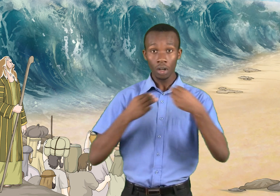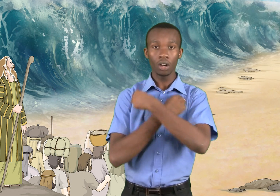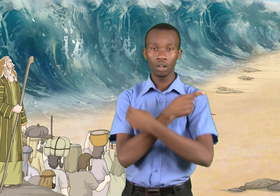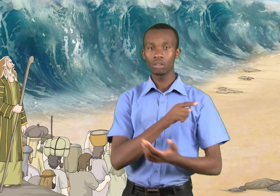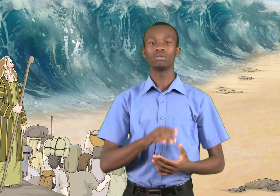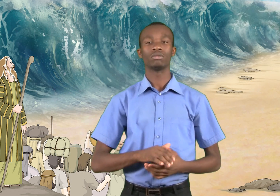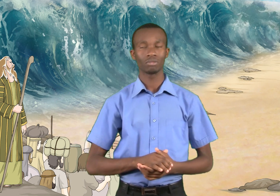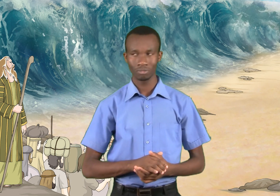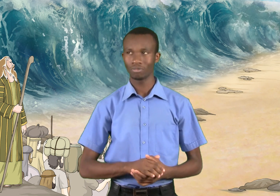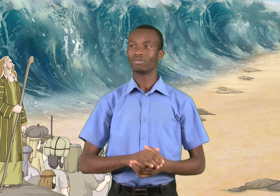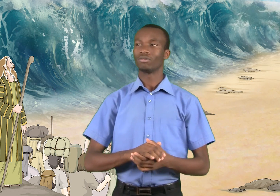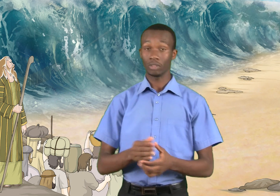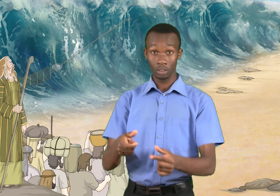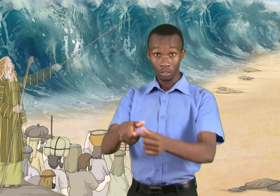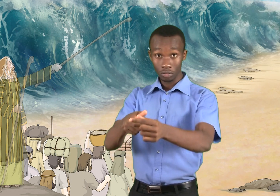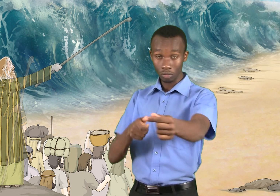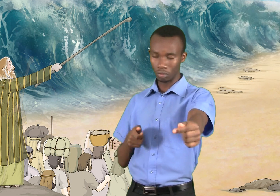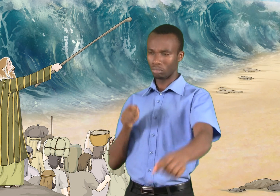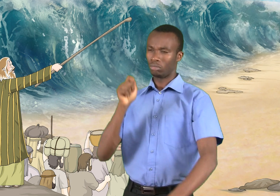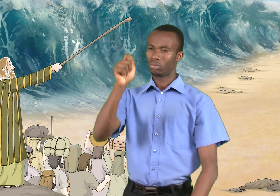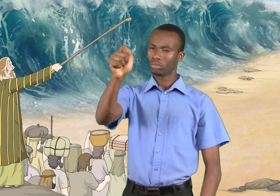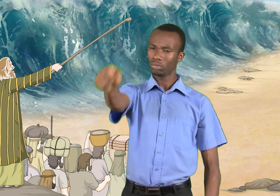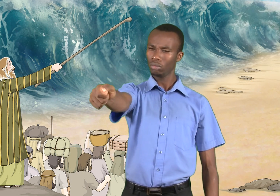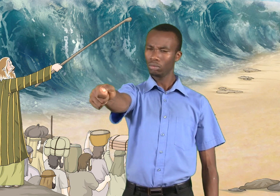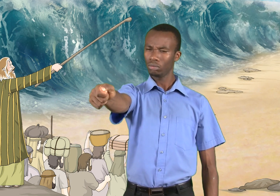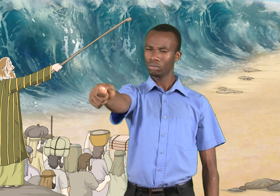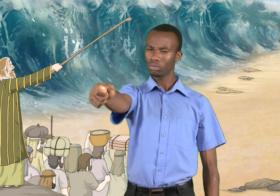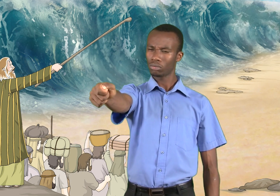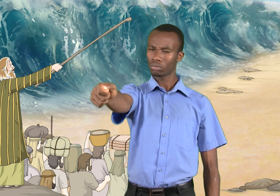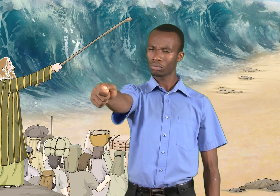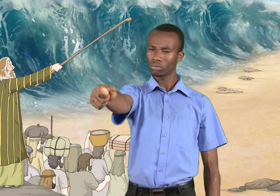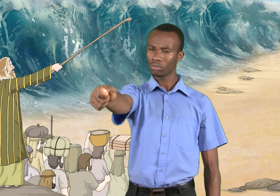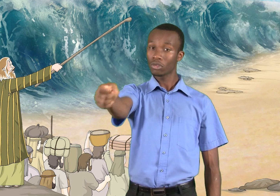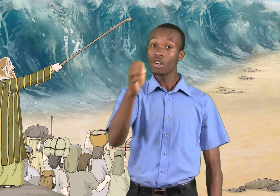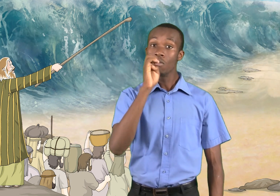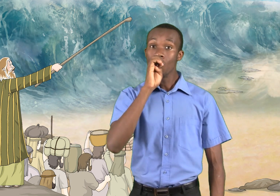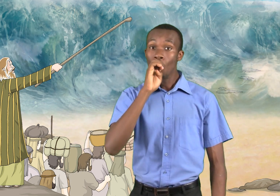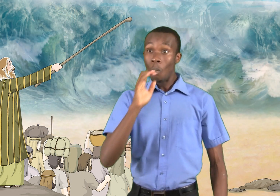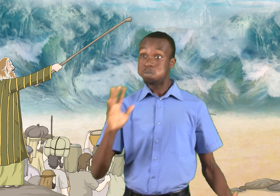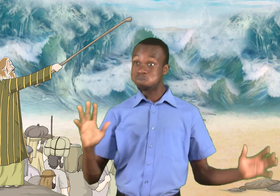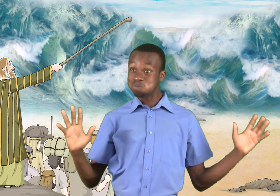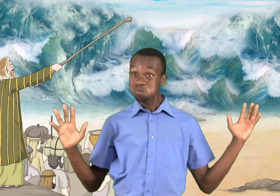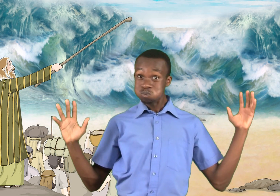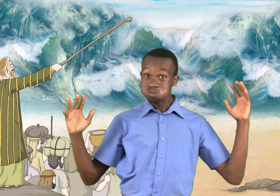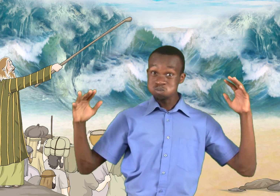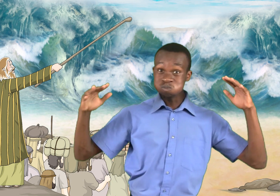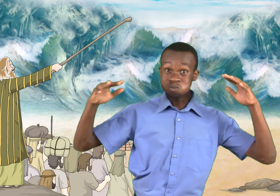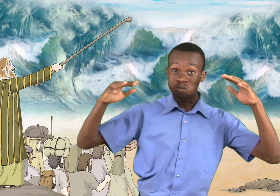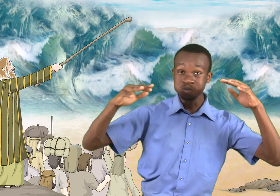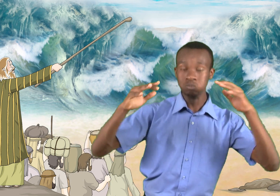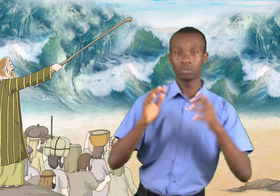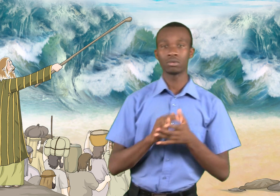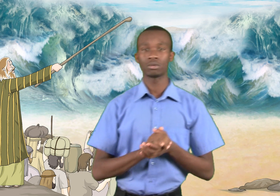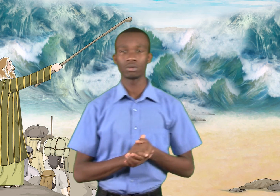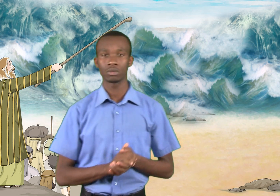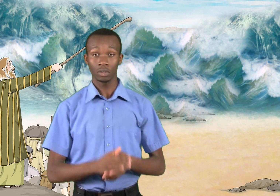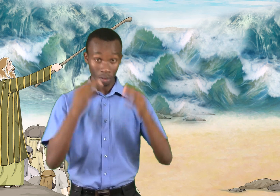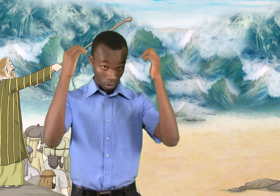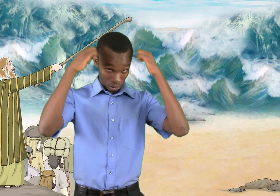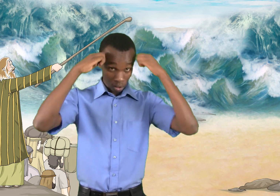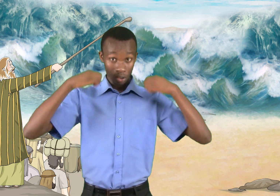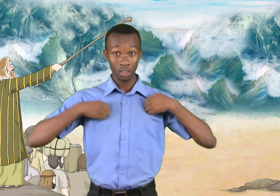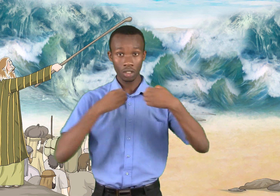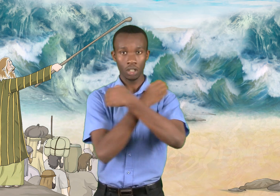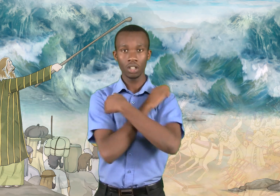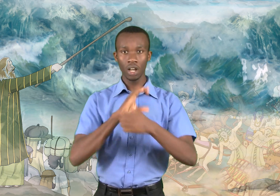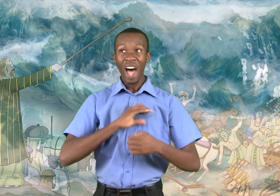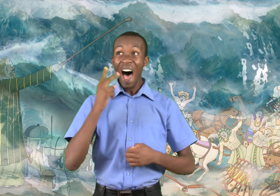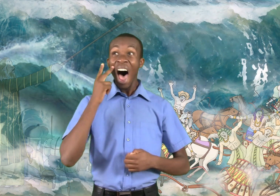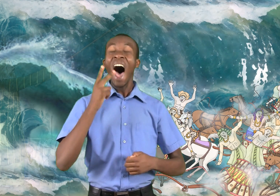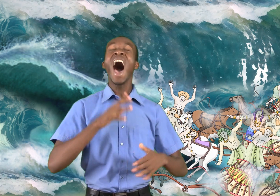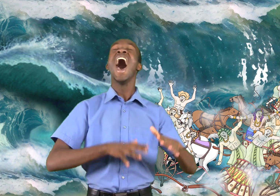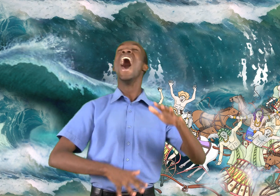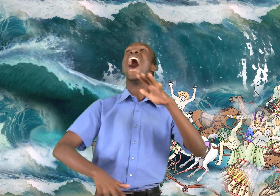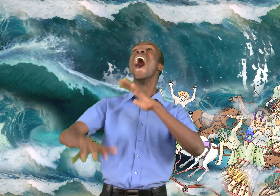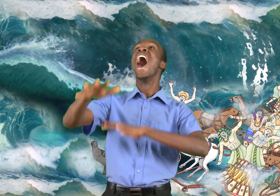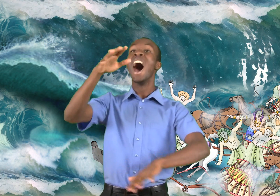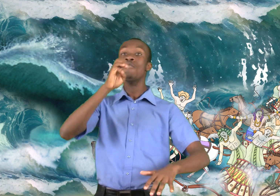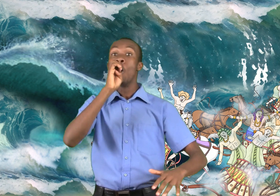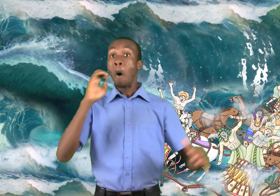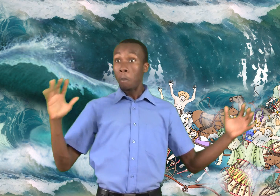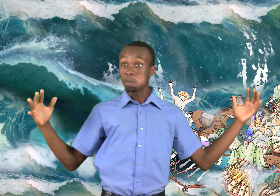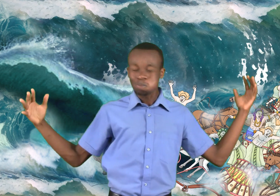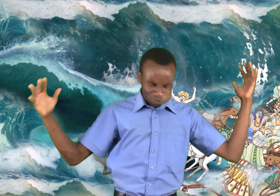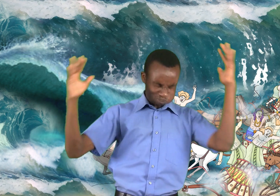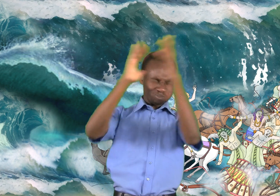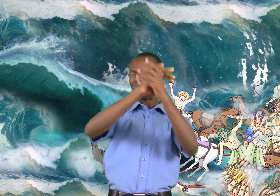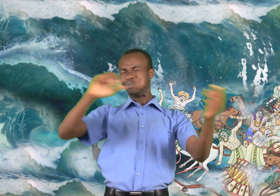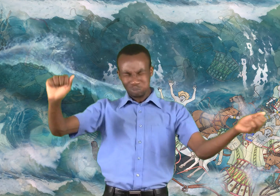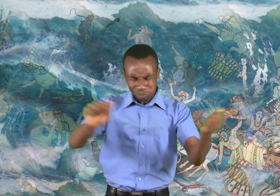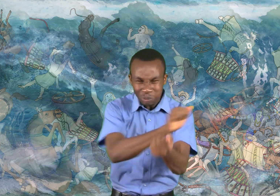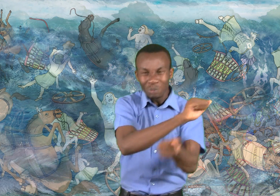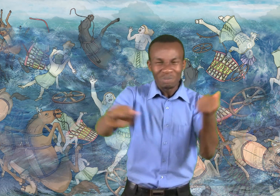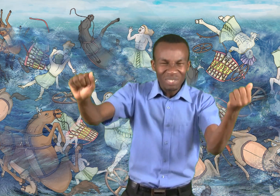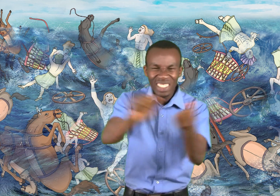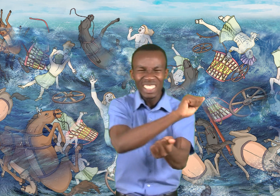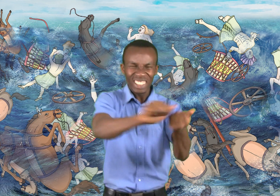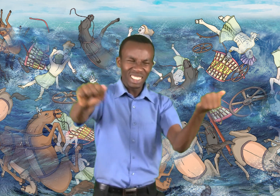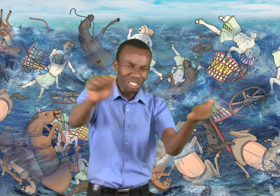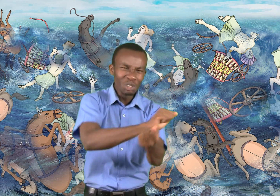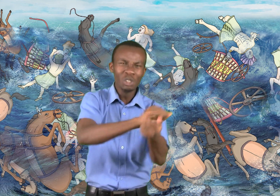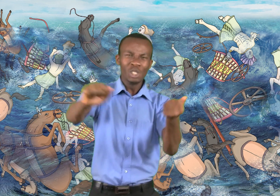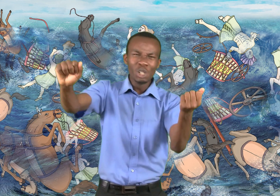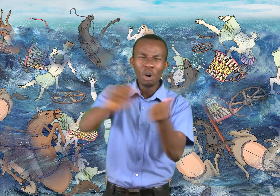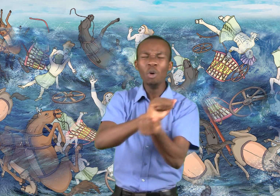So Moses stretched out his hand over the sea, and at daybreak the sea returned to its normal state. As the Egyptians were retreating, the LORD swept them into the sea.